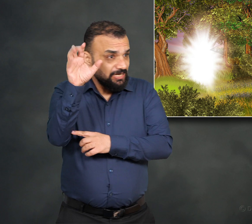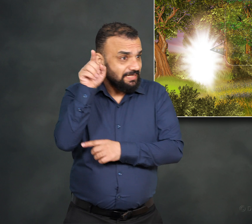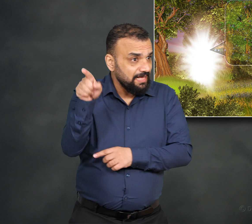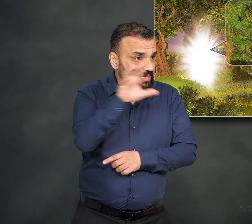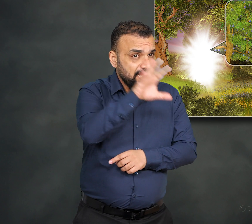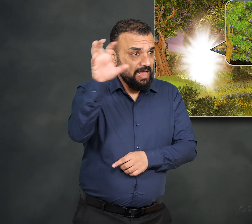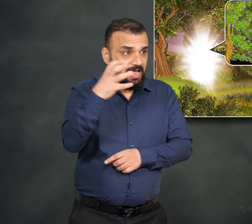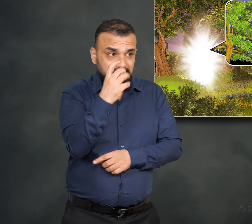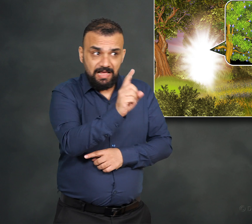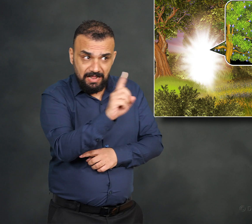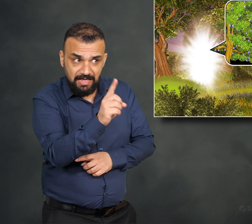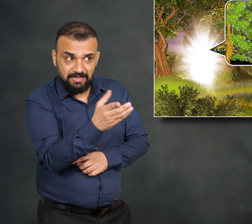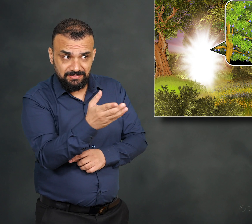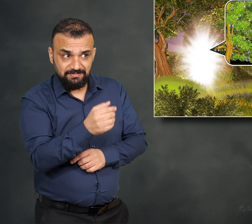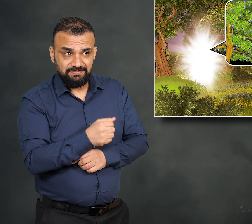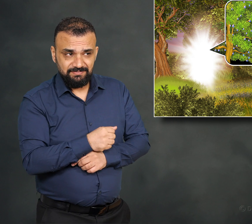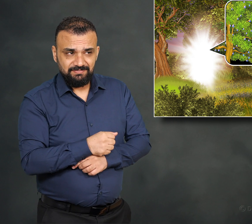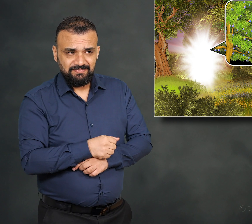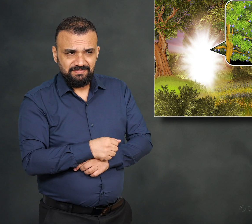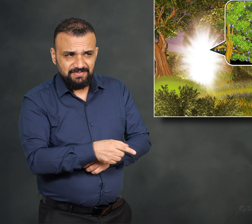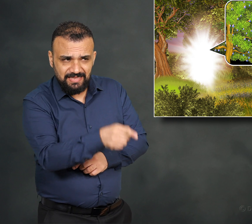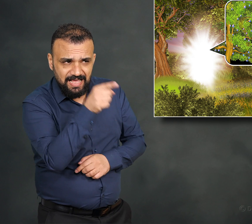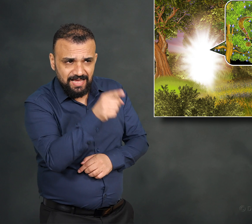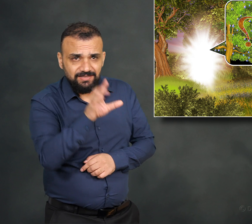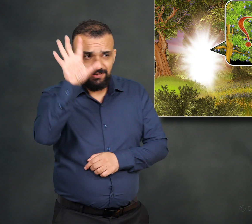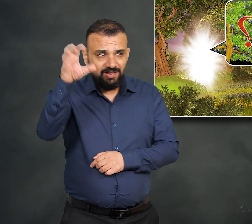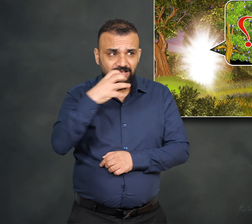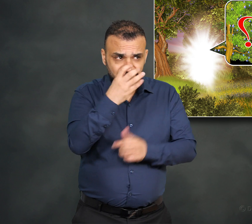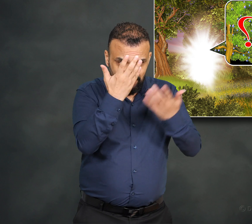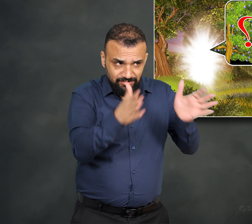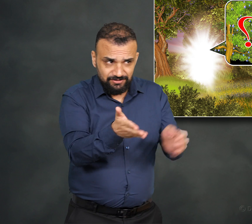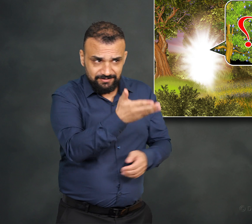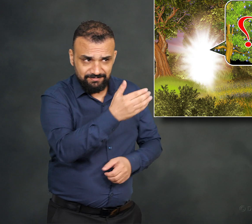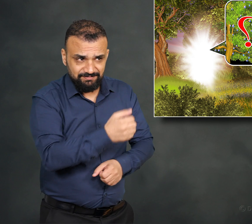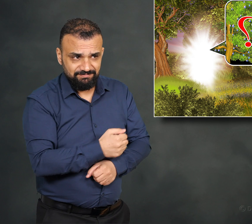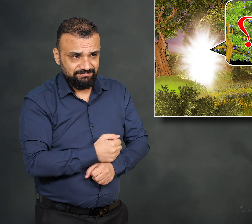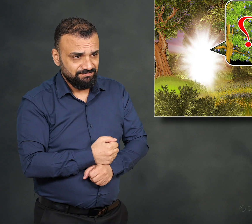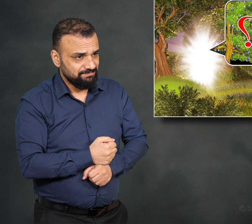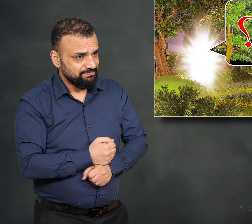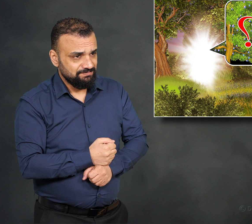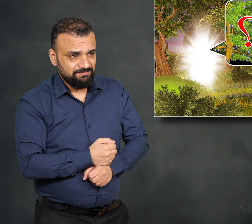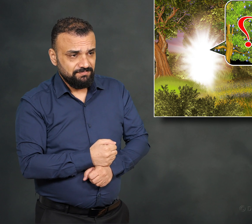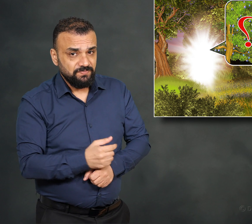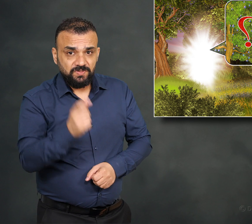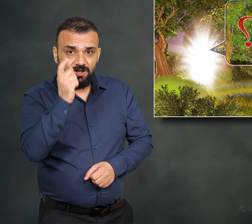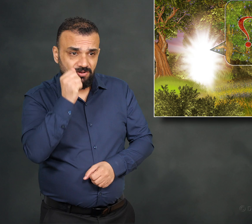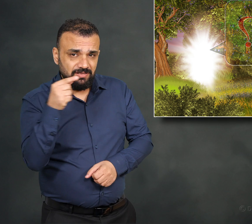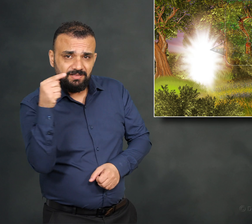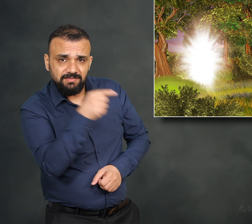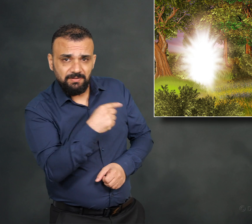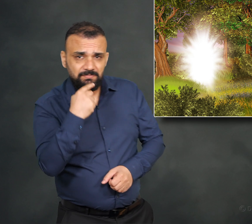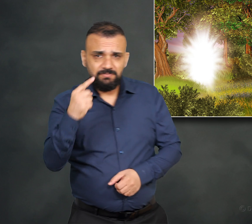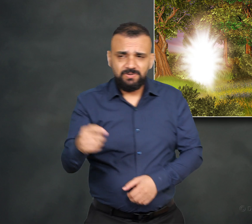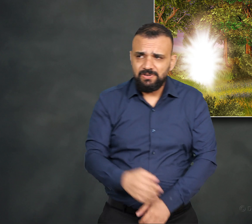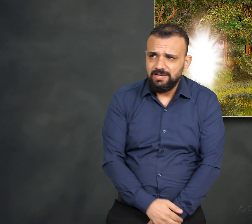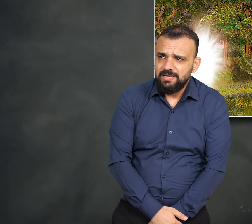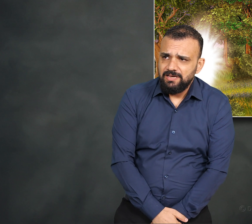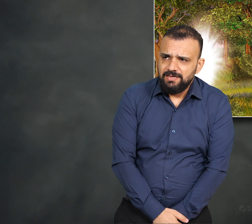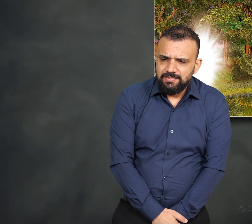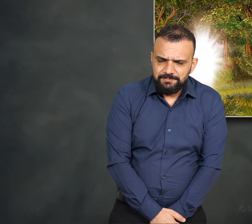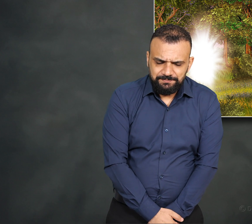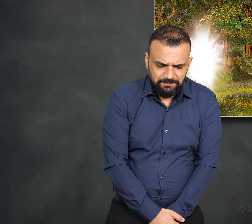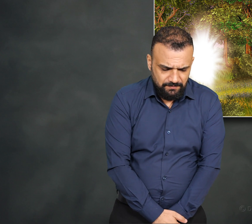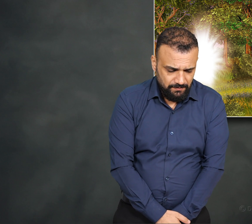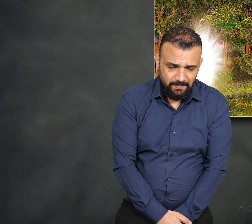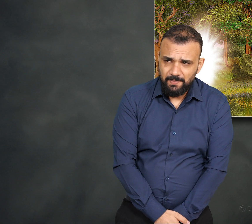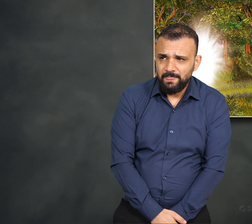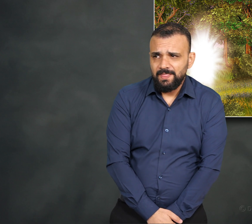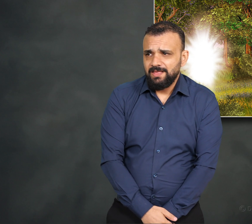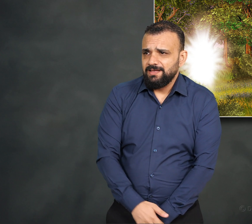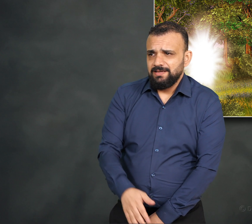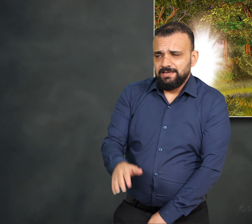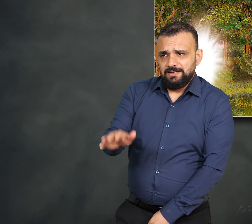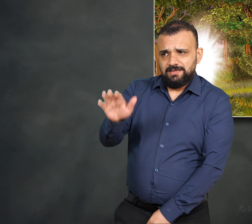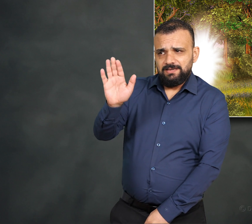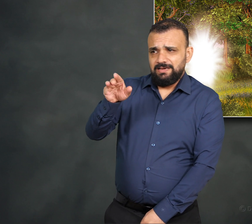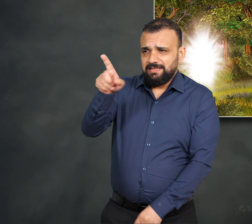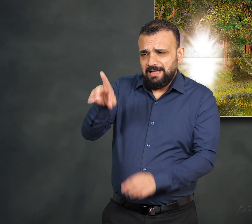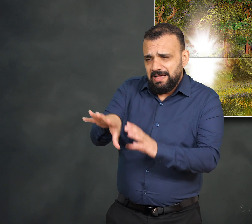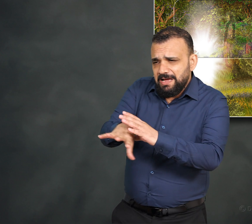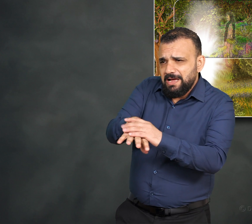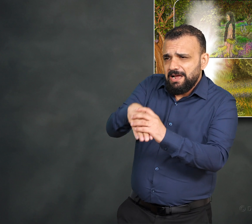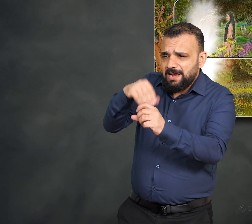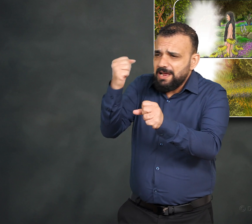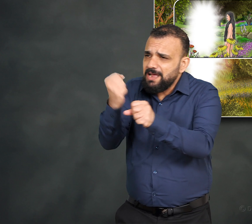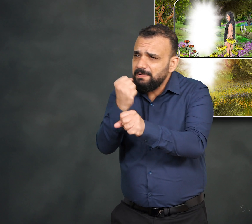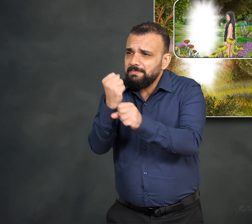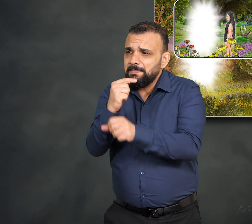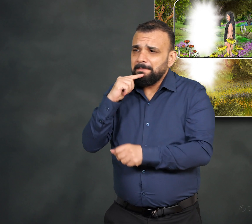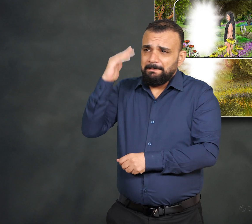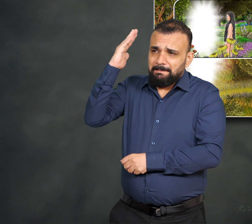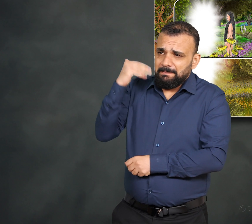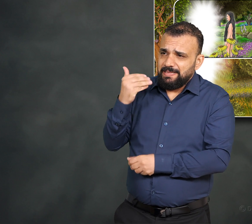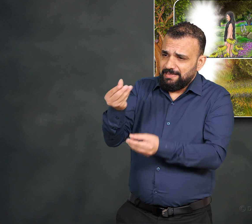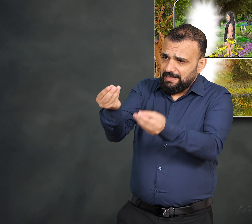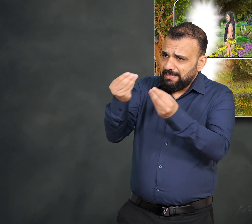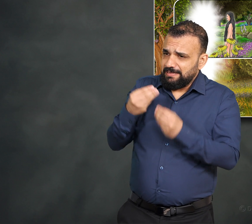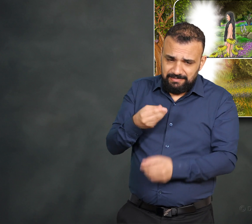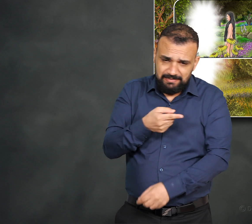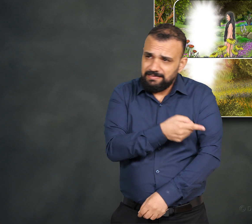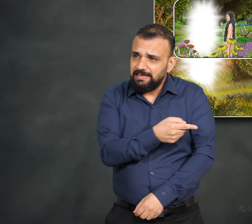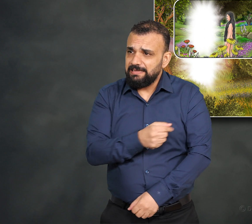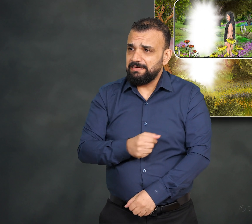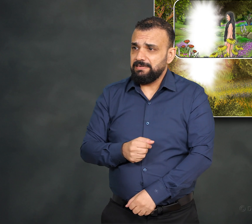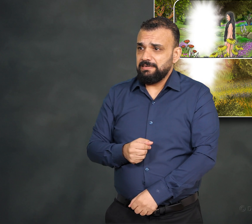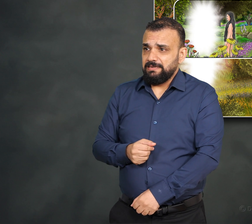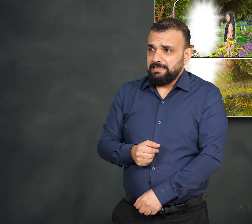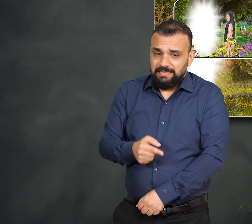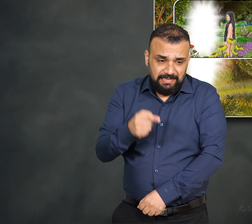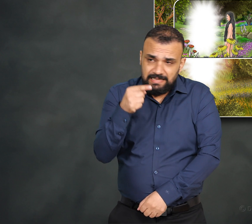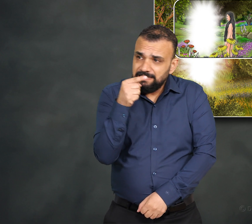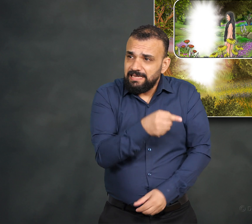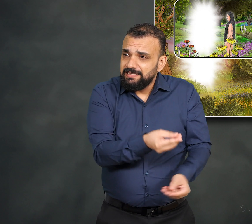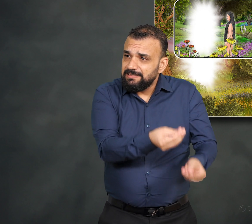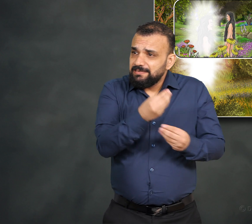“Have you eaten from the tree of which I commanded you not to eat?”